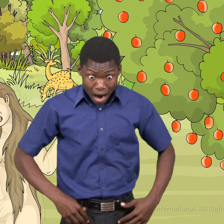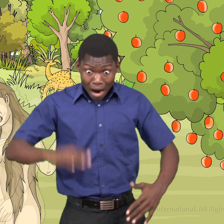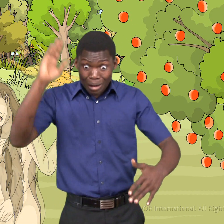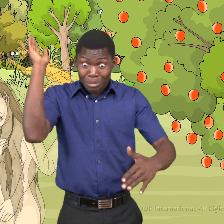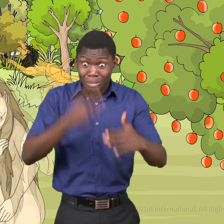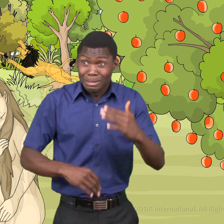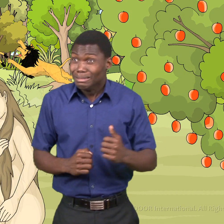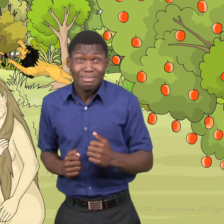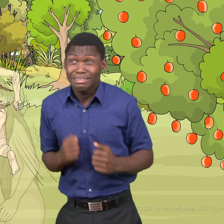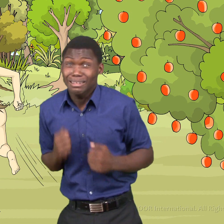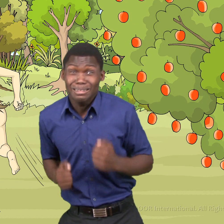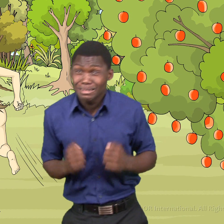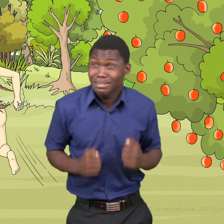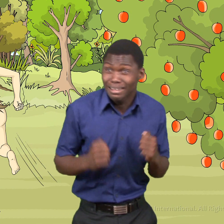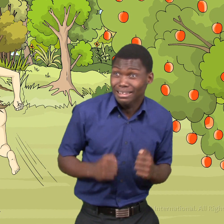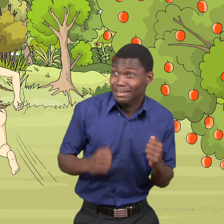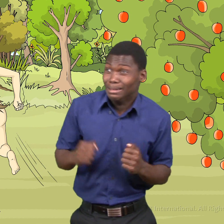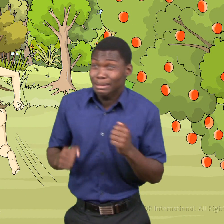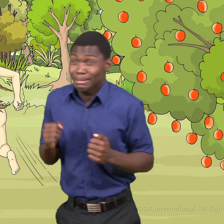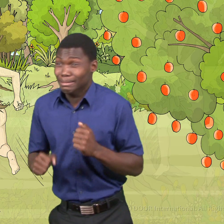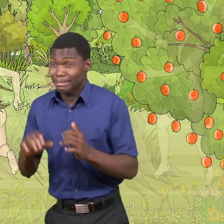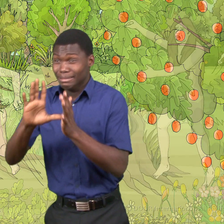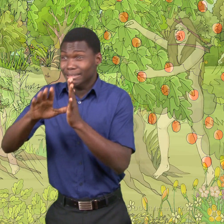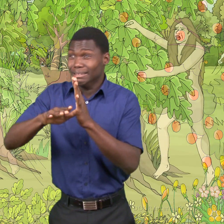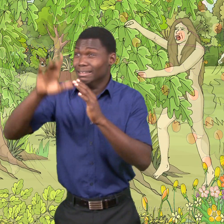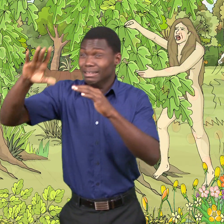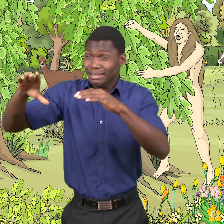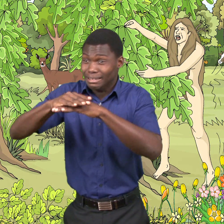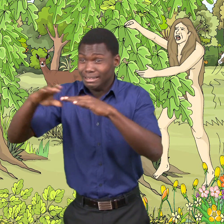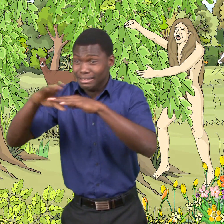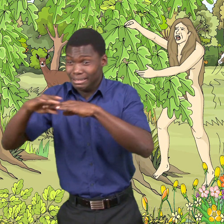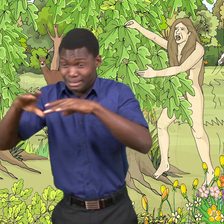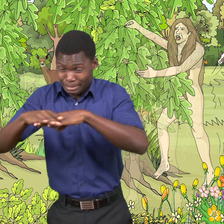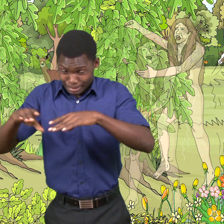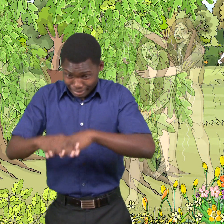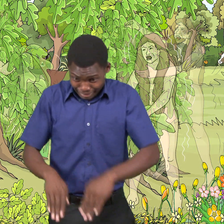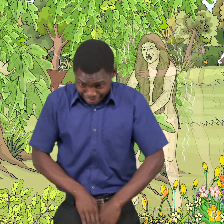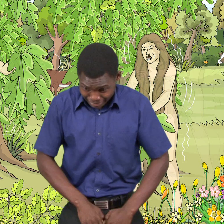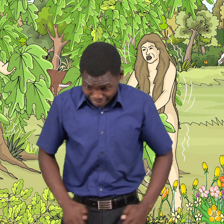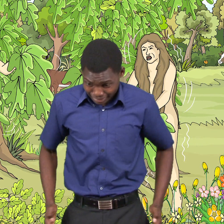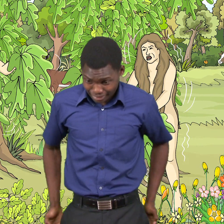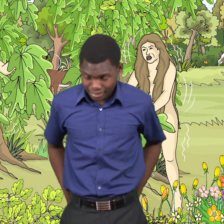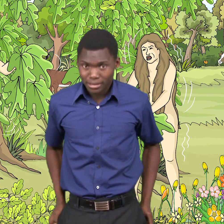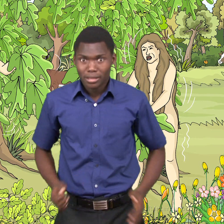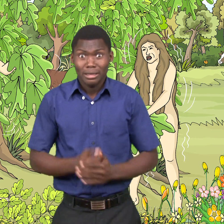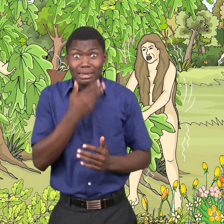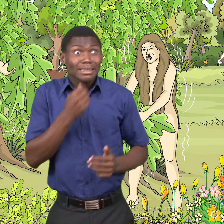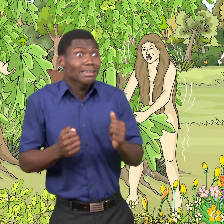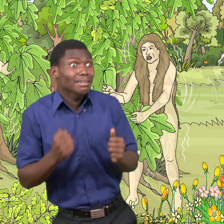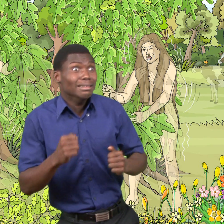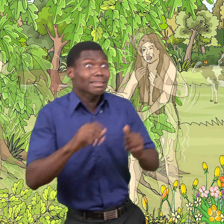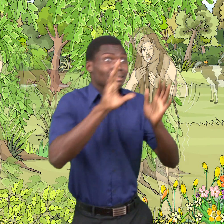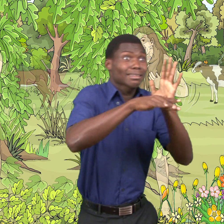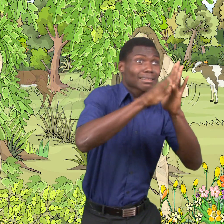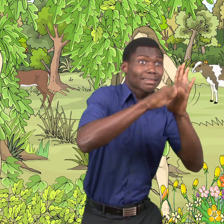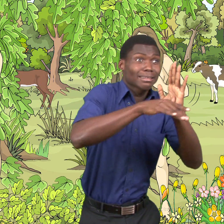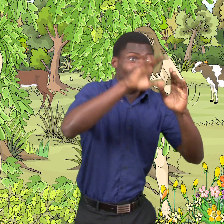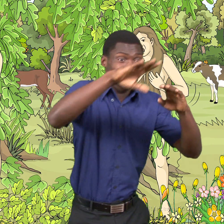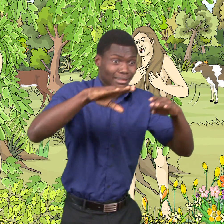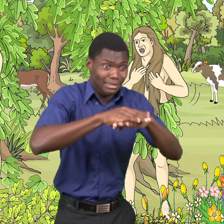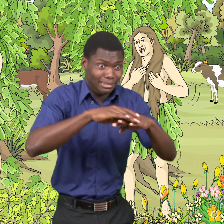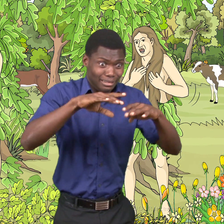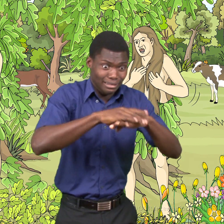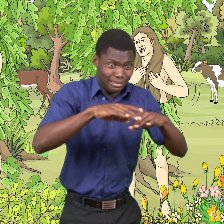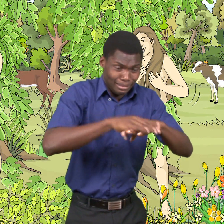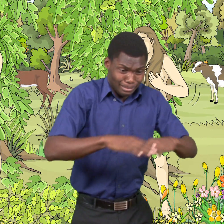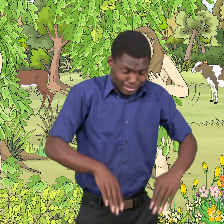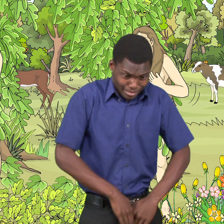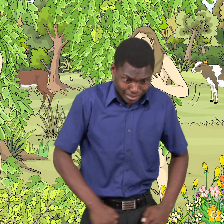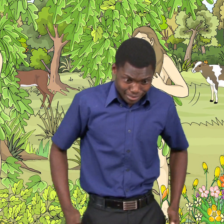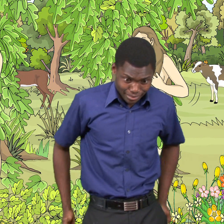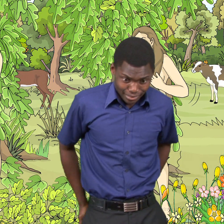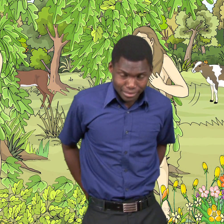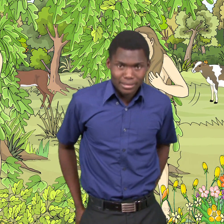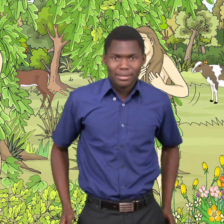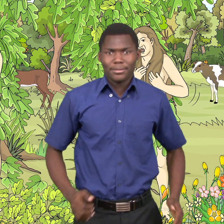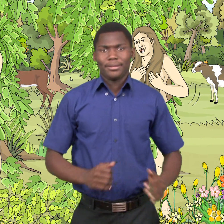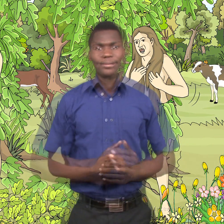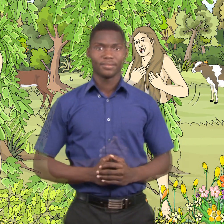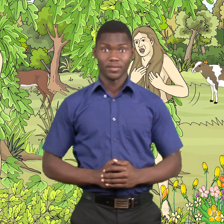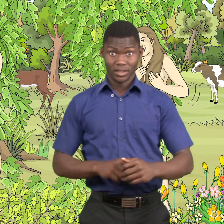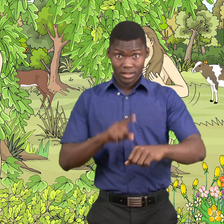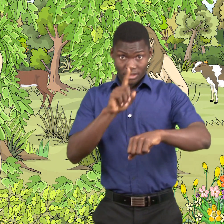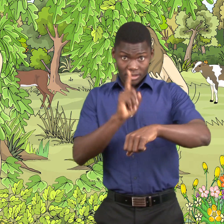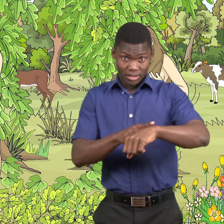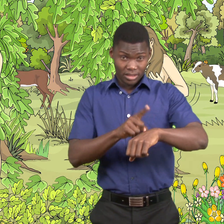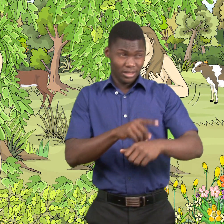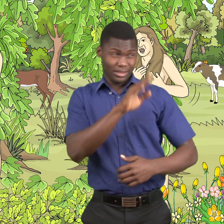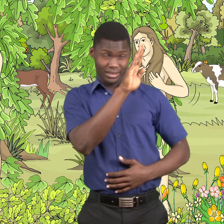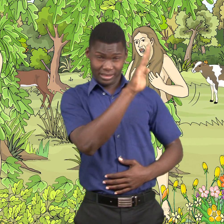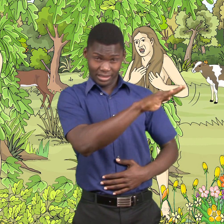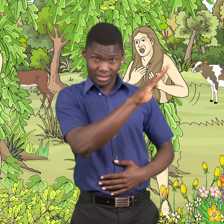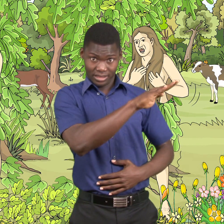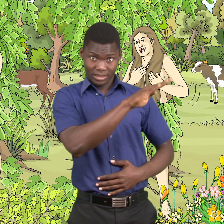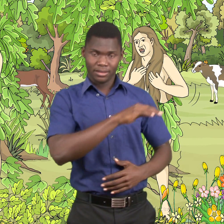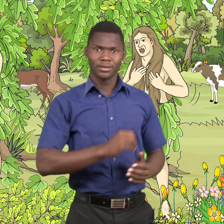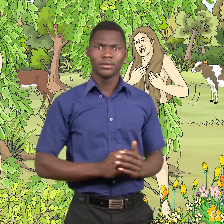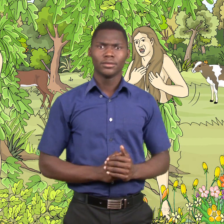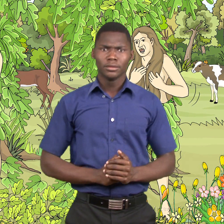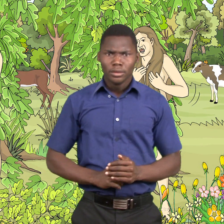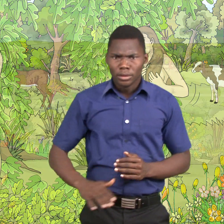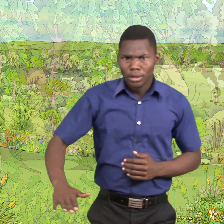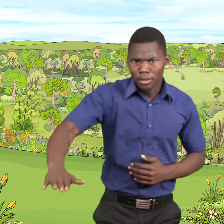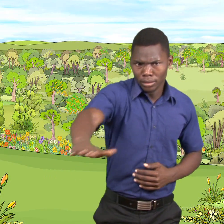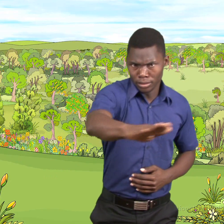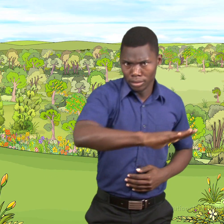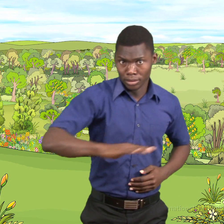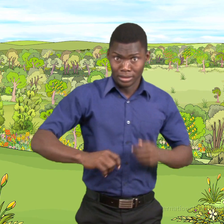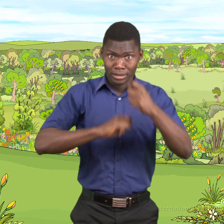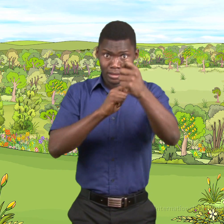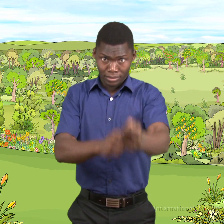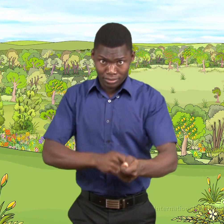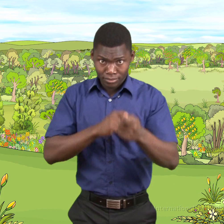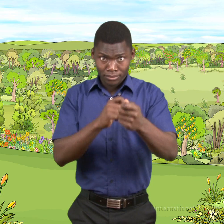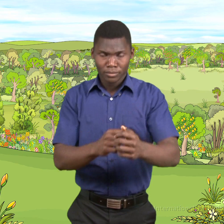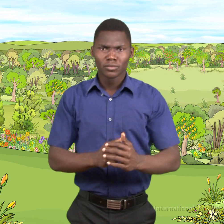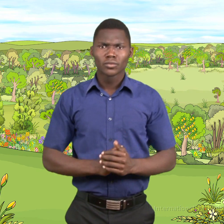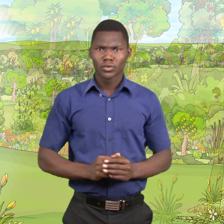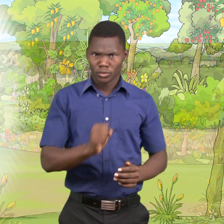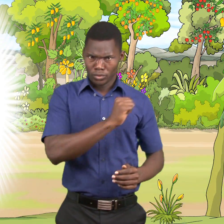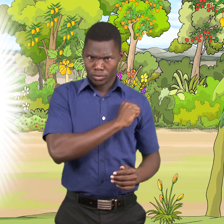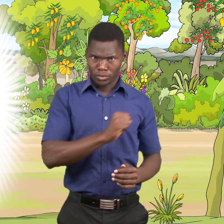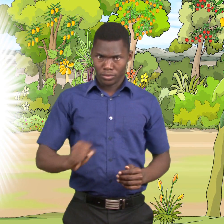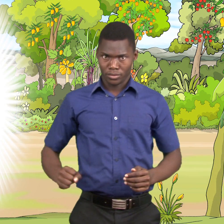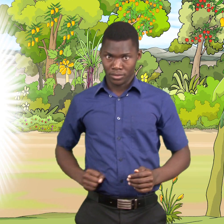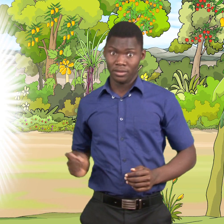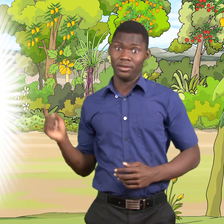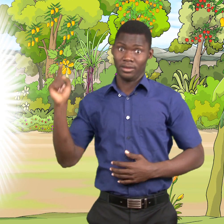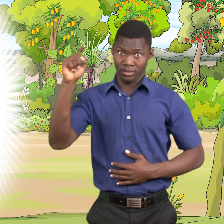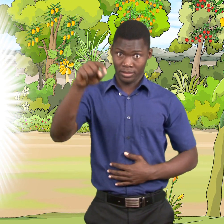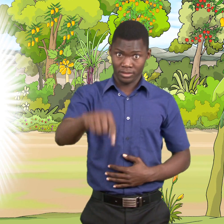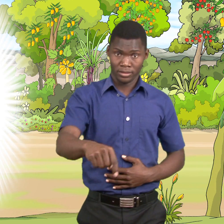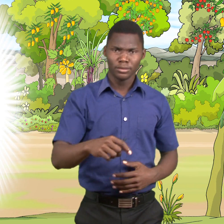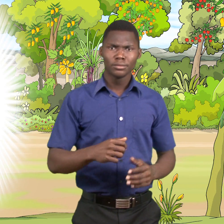so they sewed together fig leaves and made coverings for themselves.